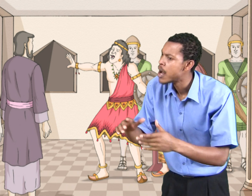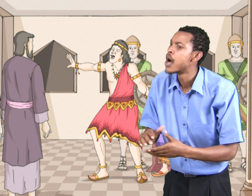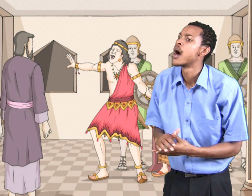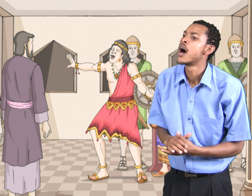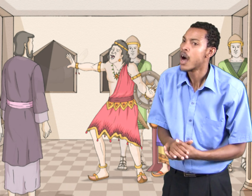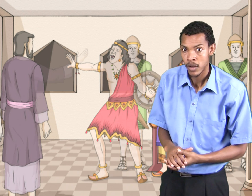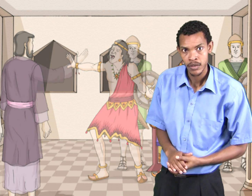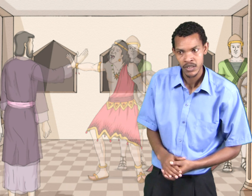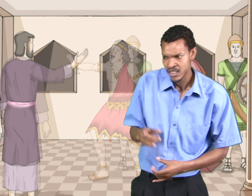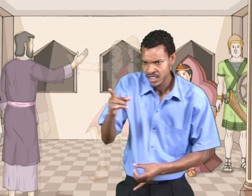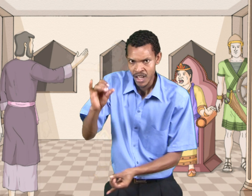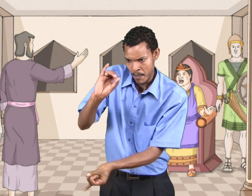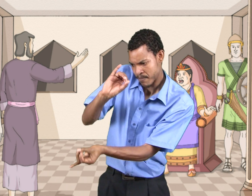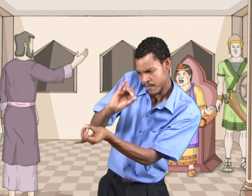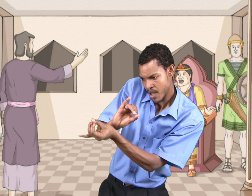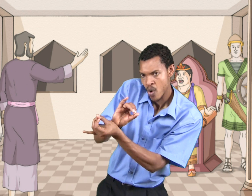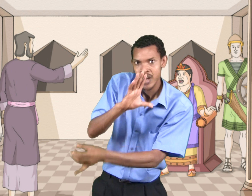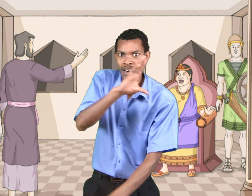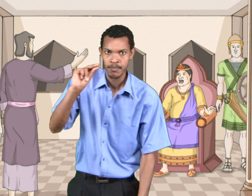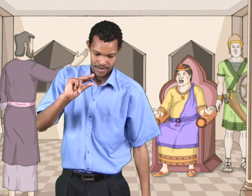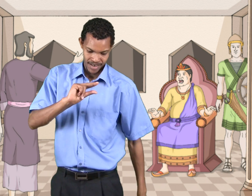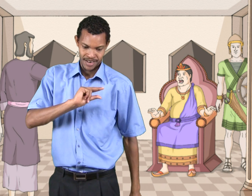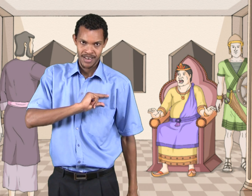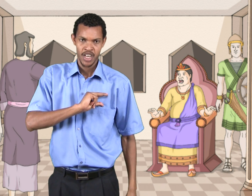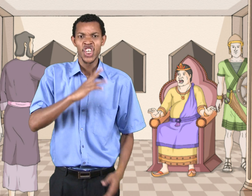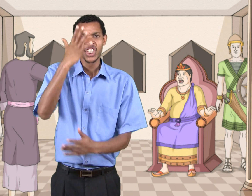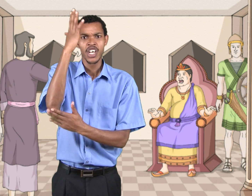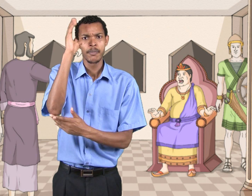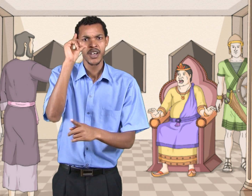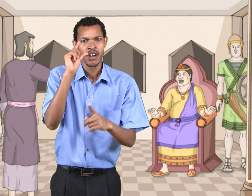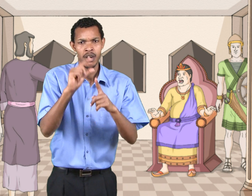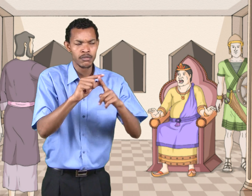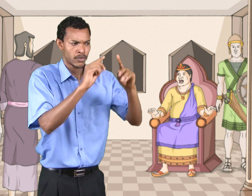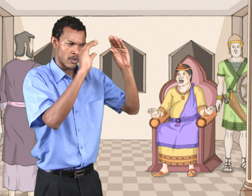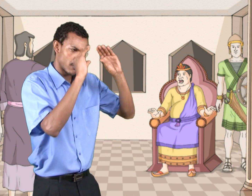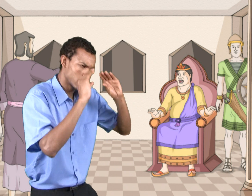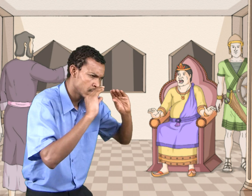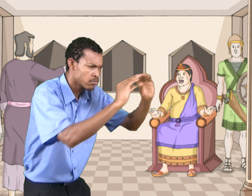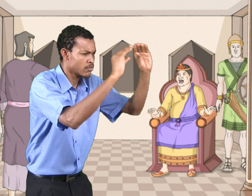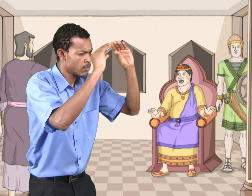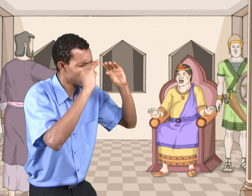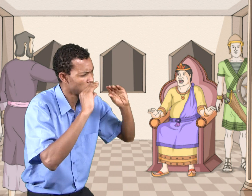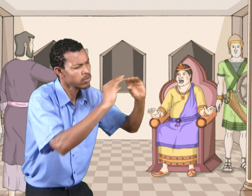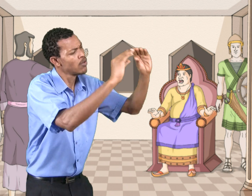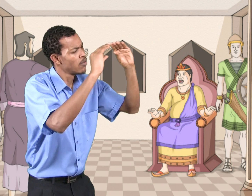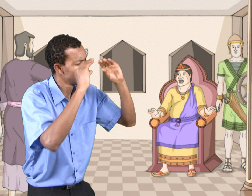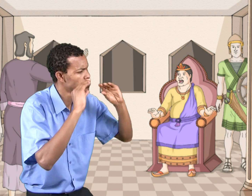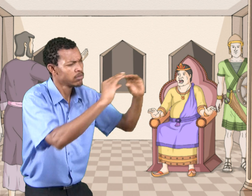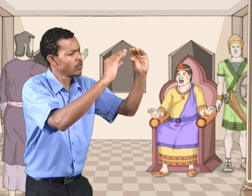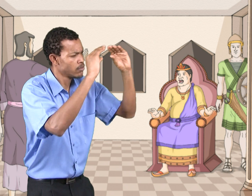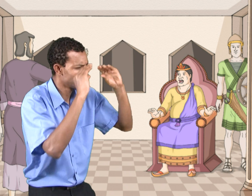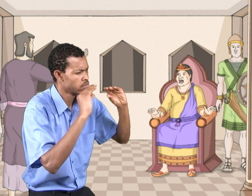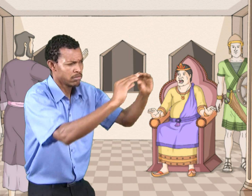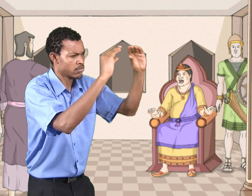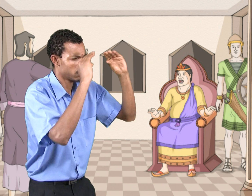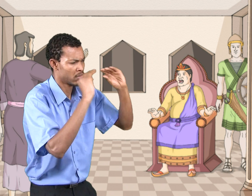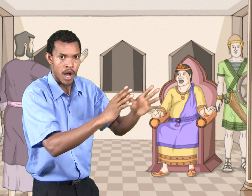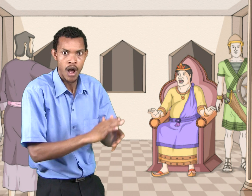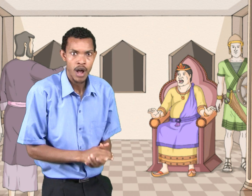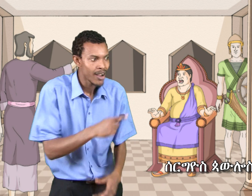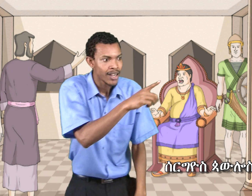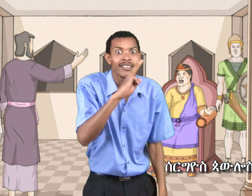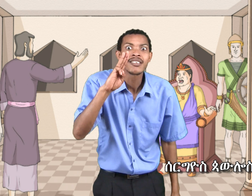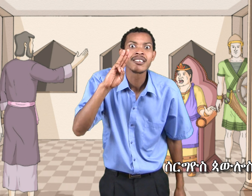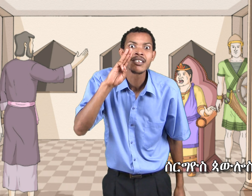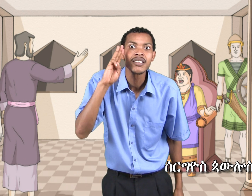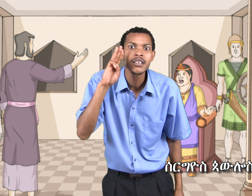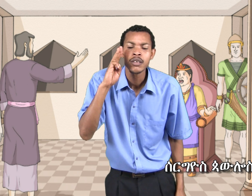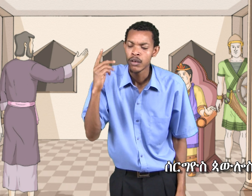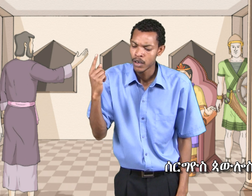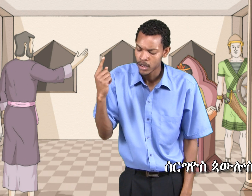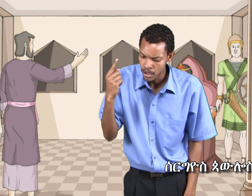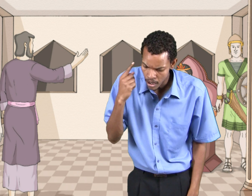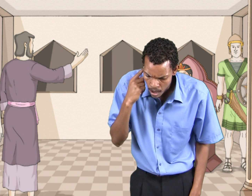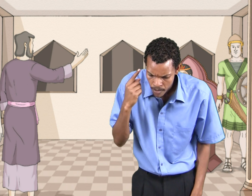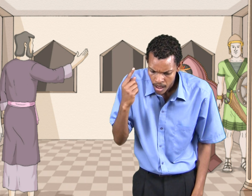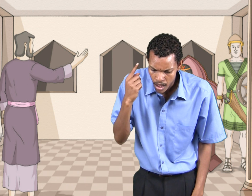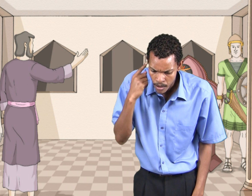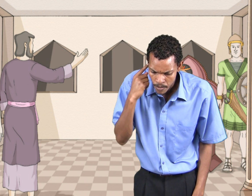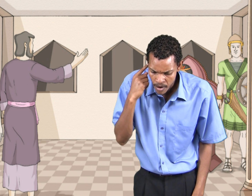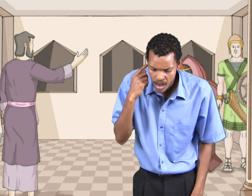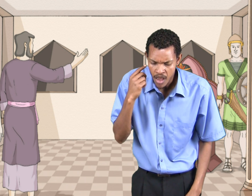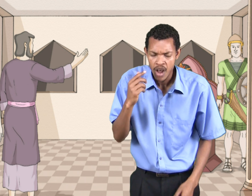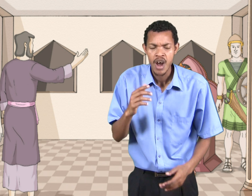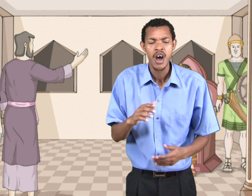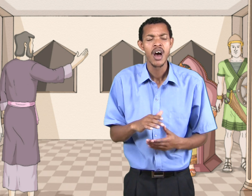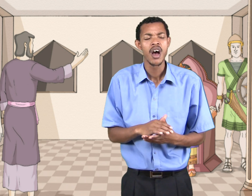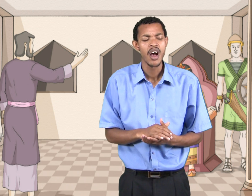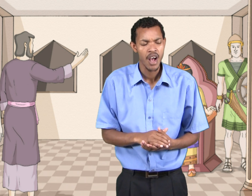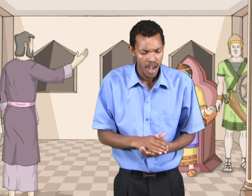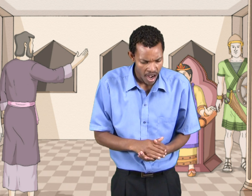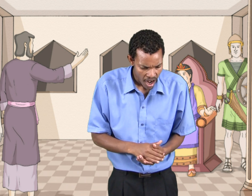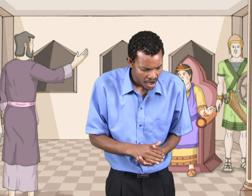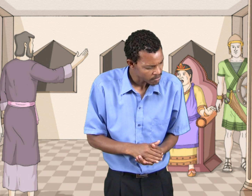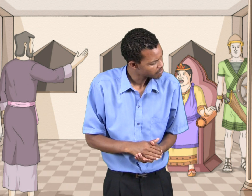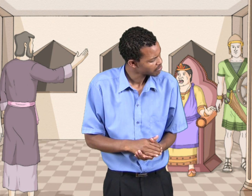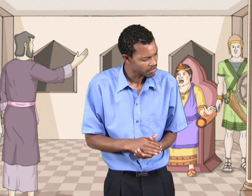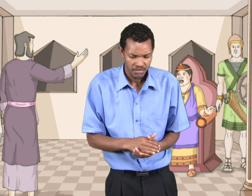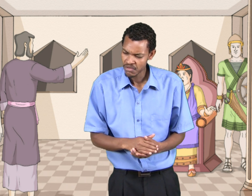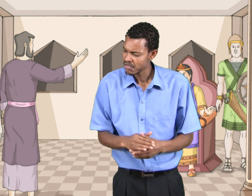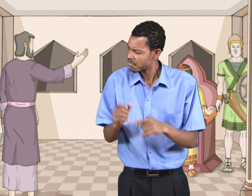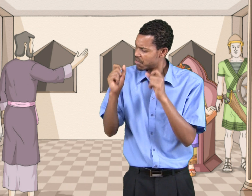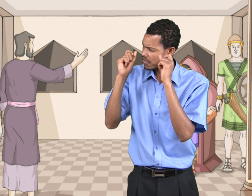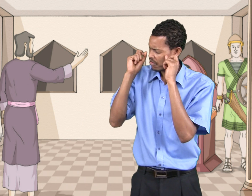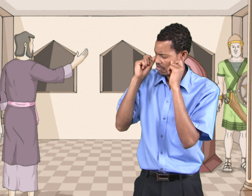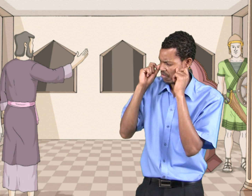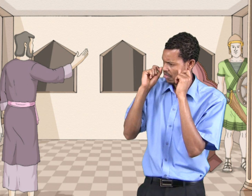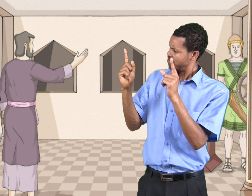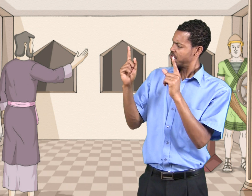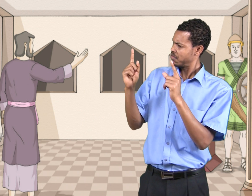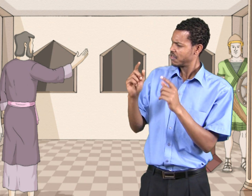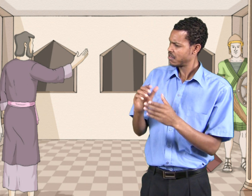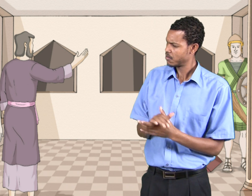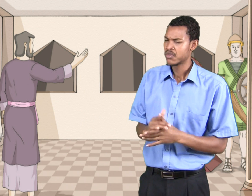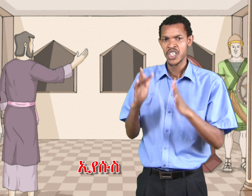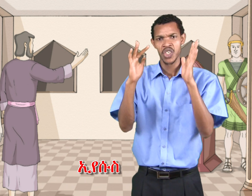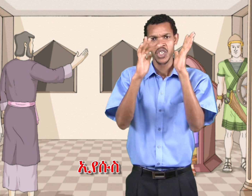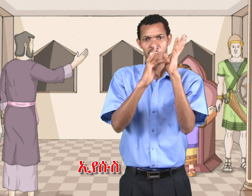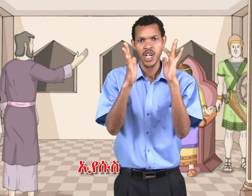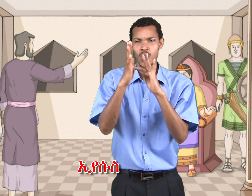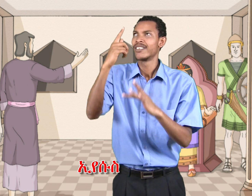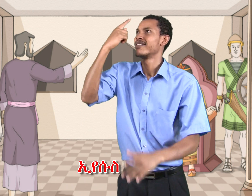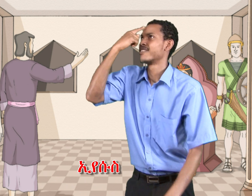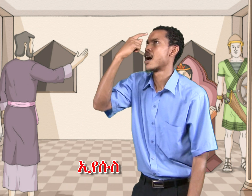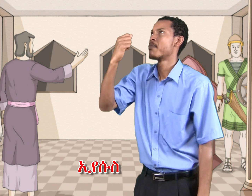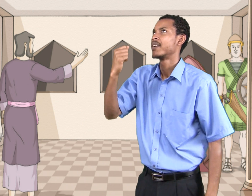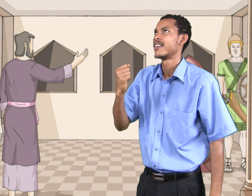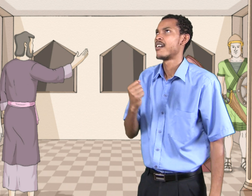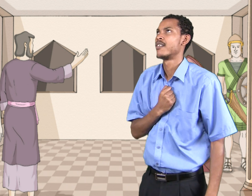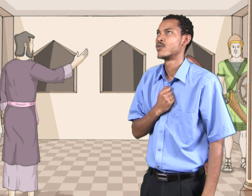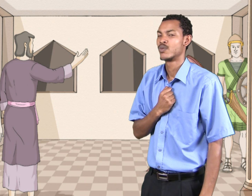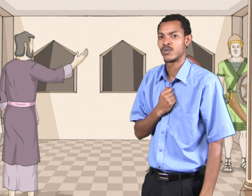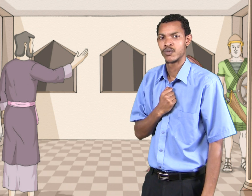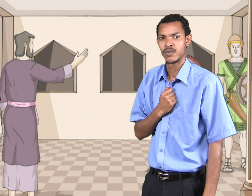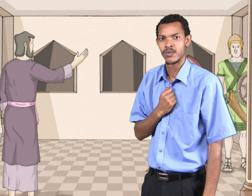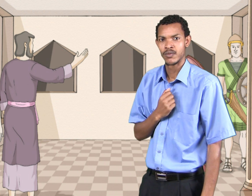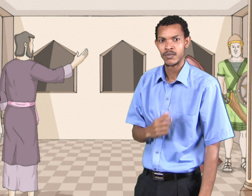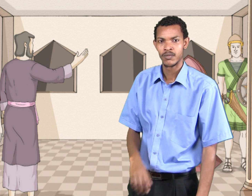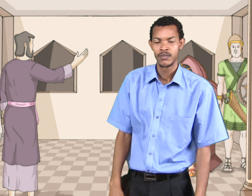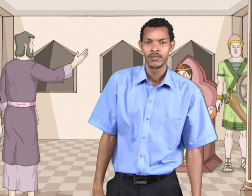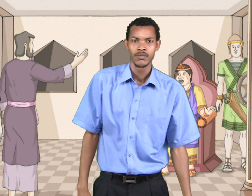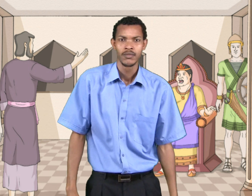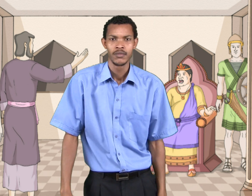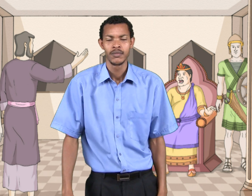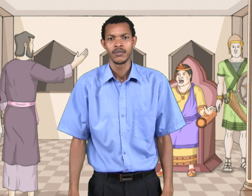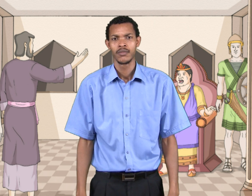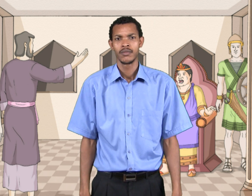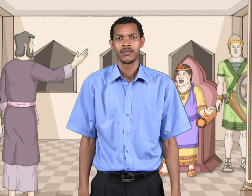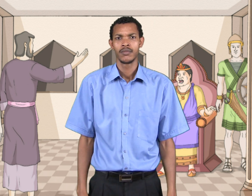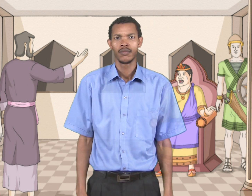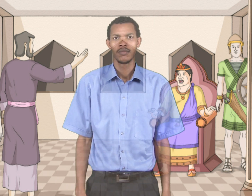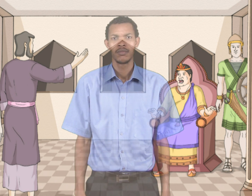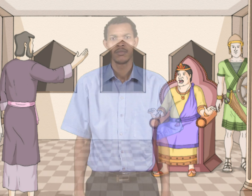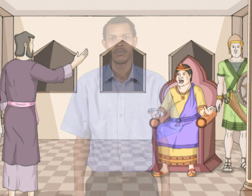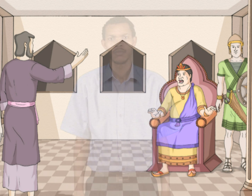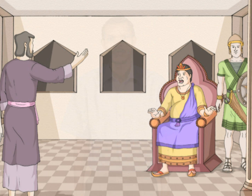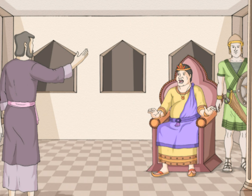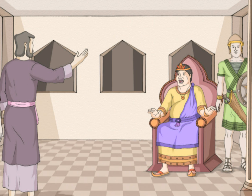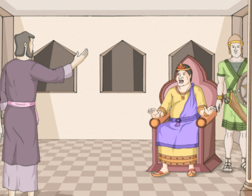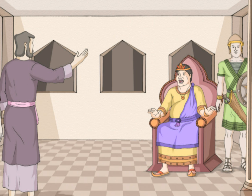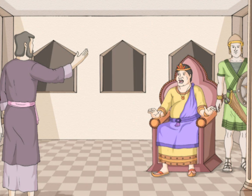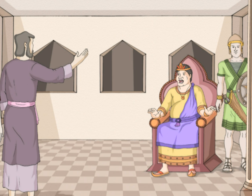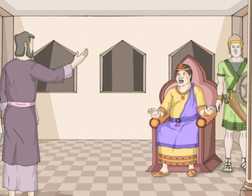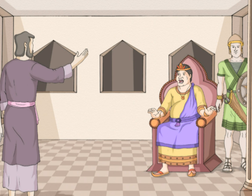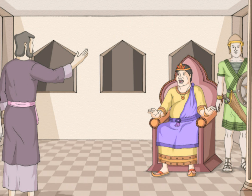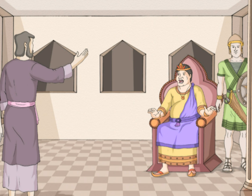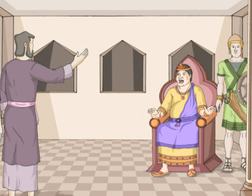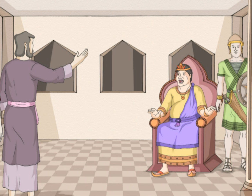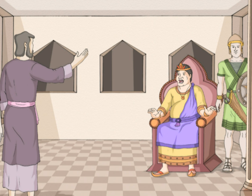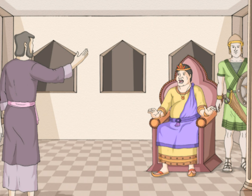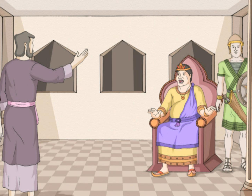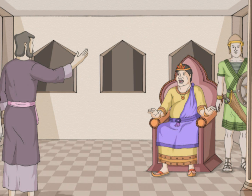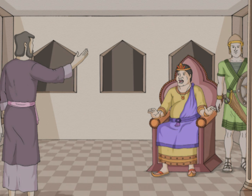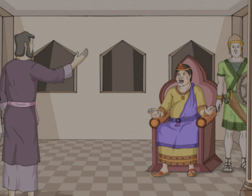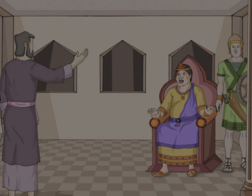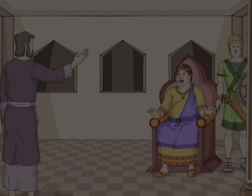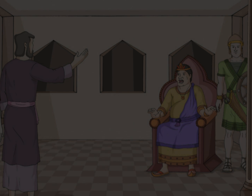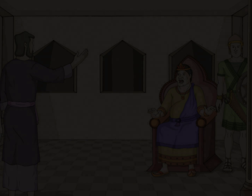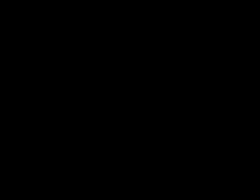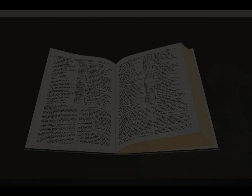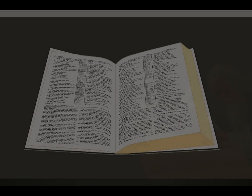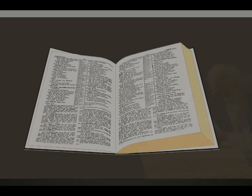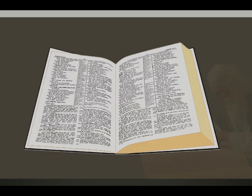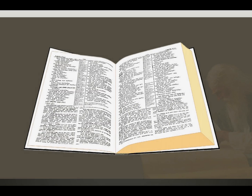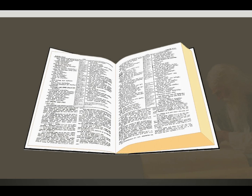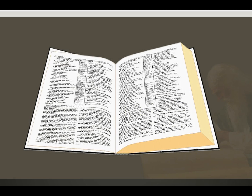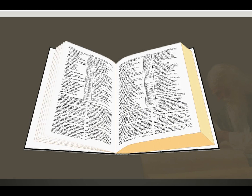When the proconsul saw what had happened, he believed, for he was astonished at the teaching about the Lord.